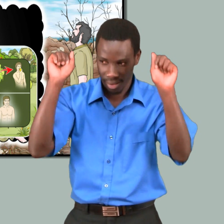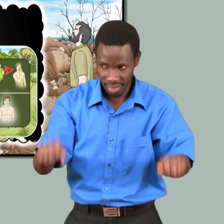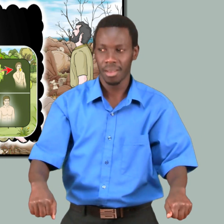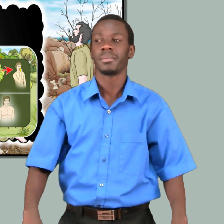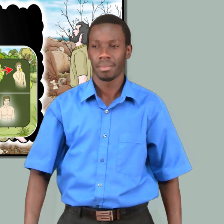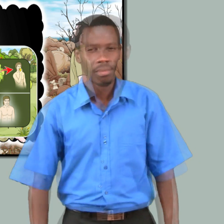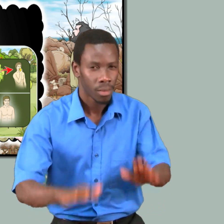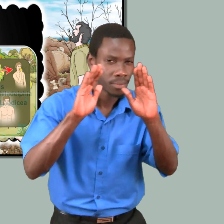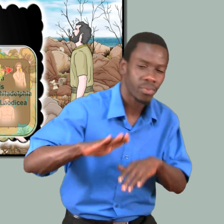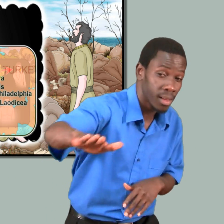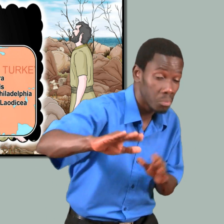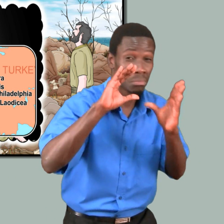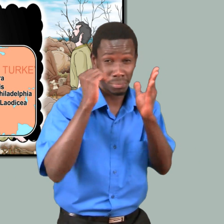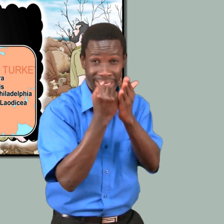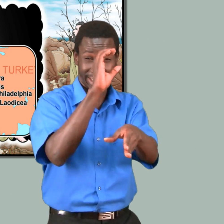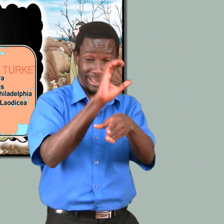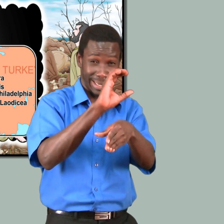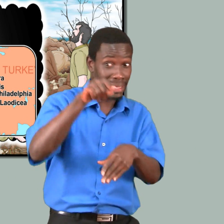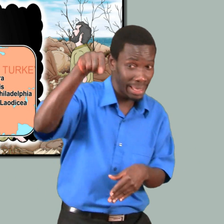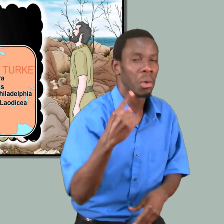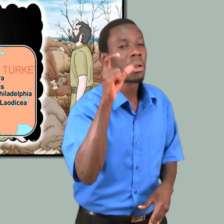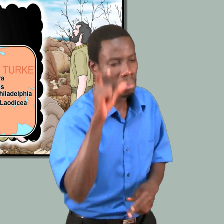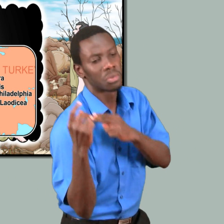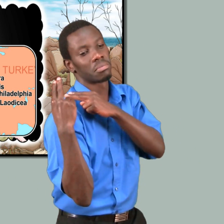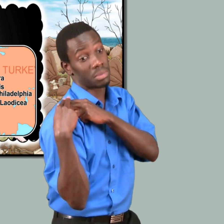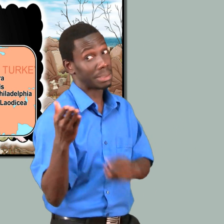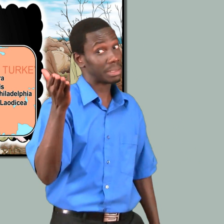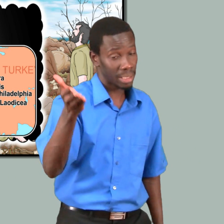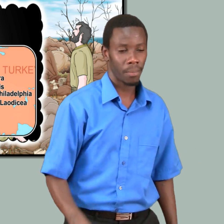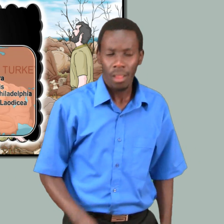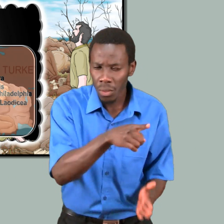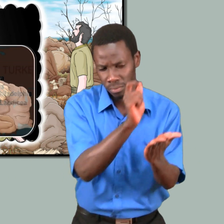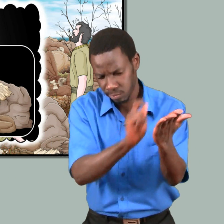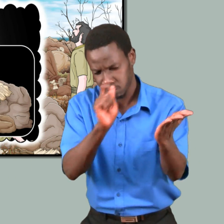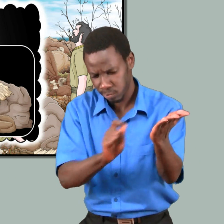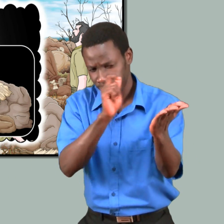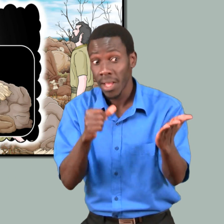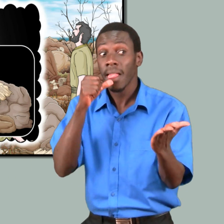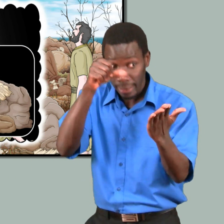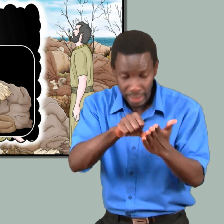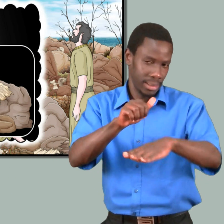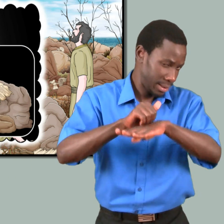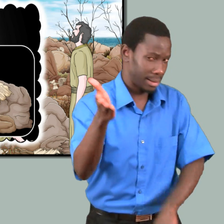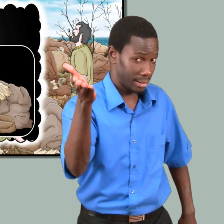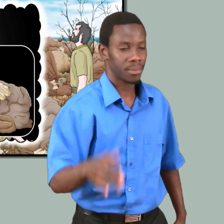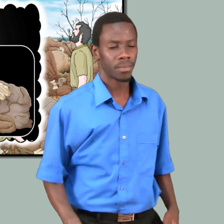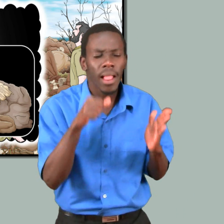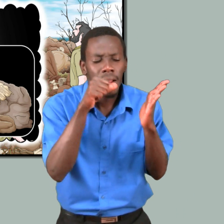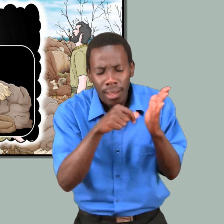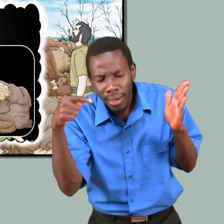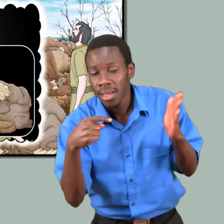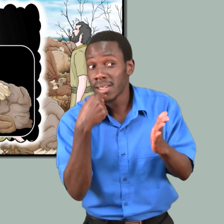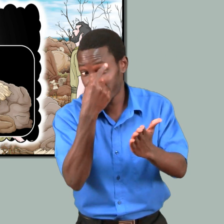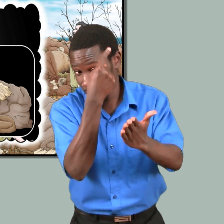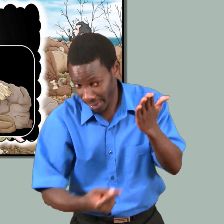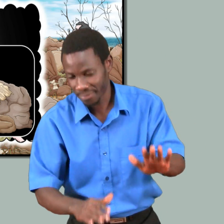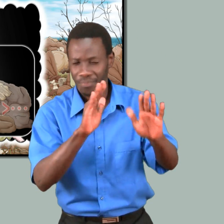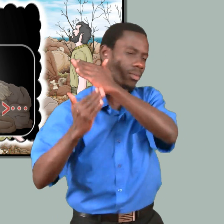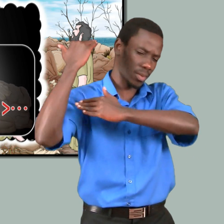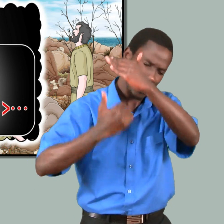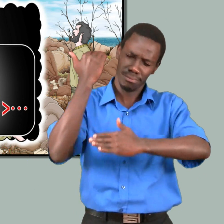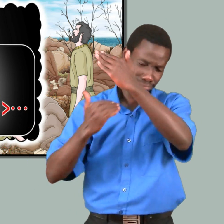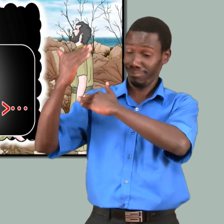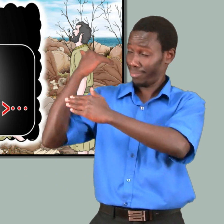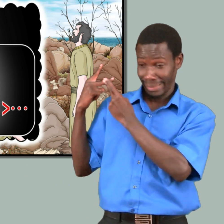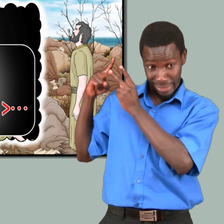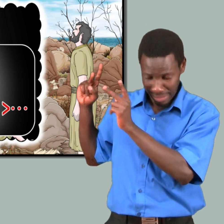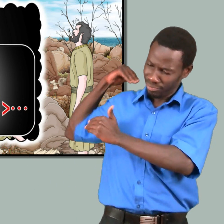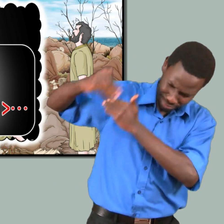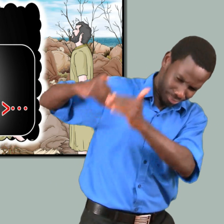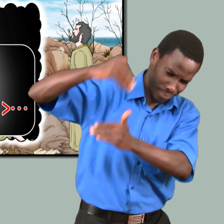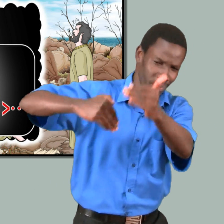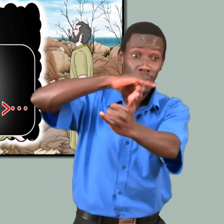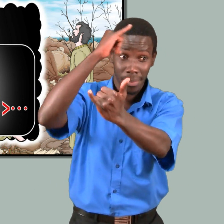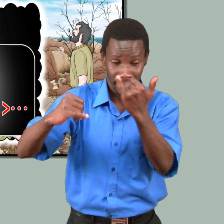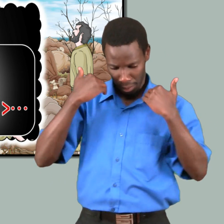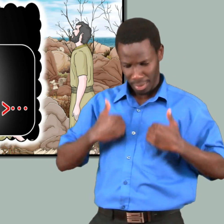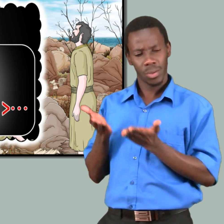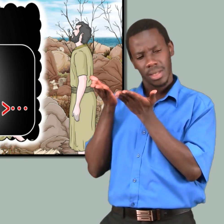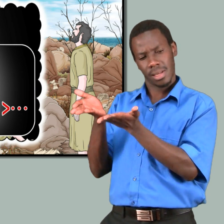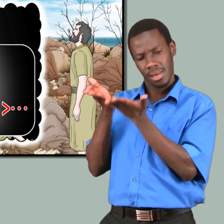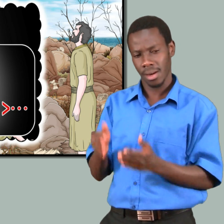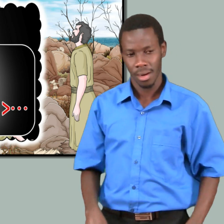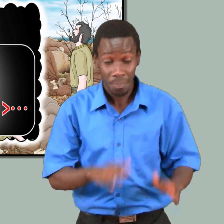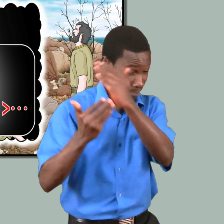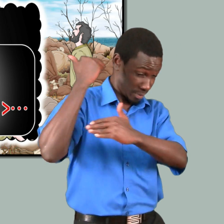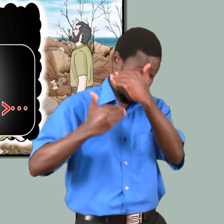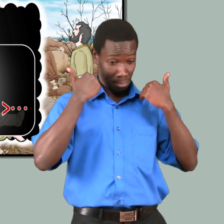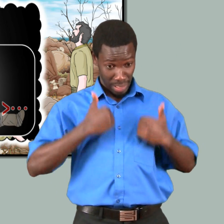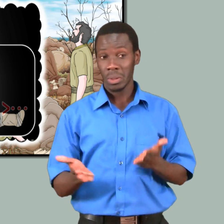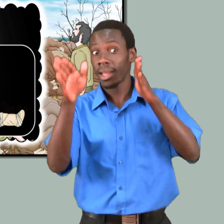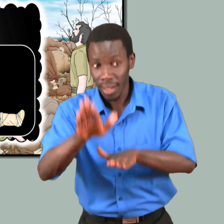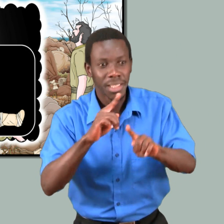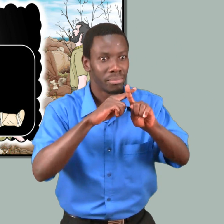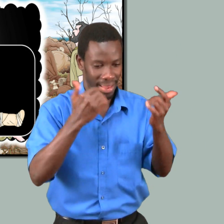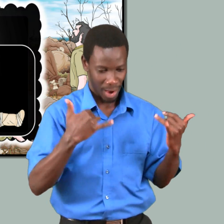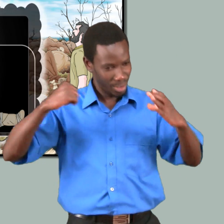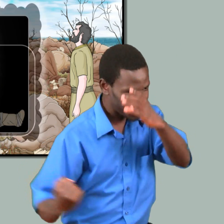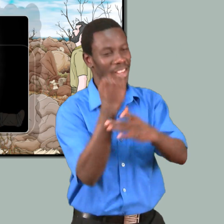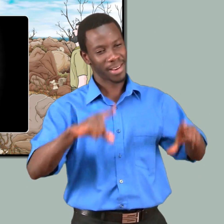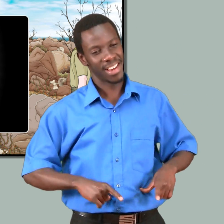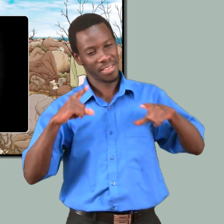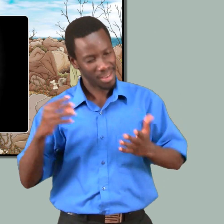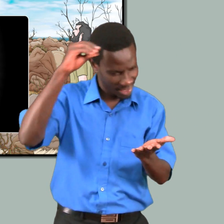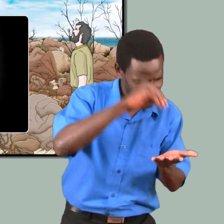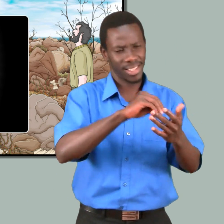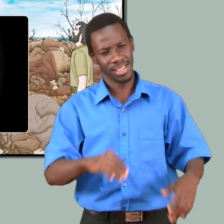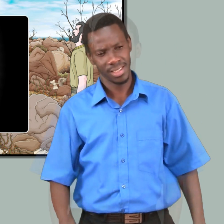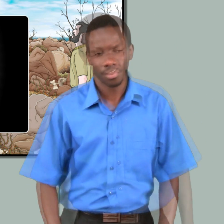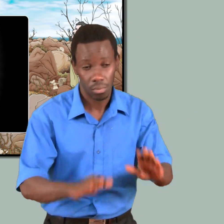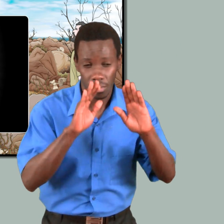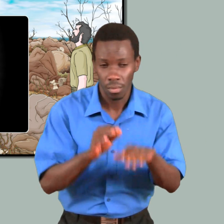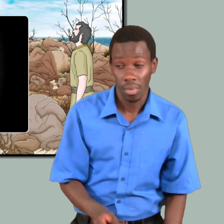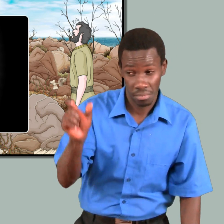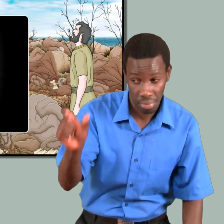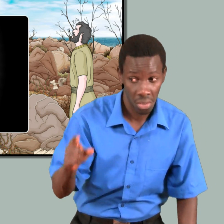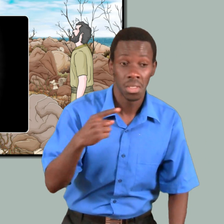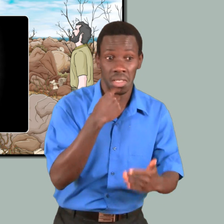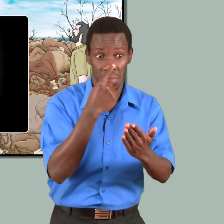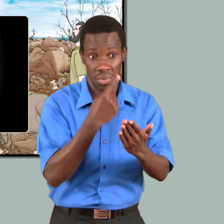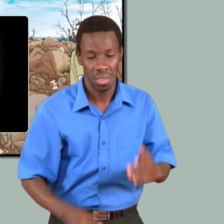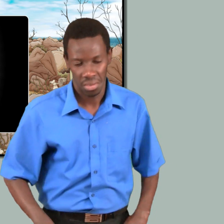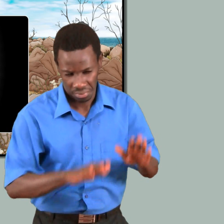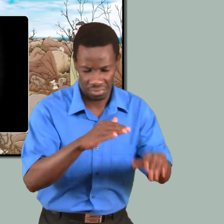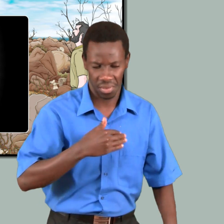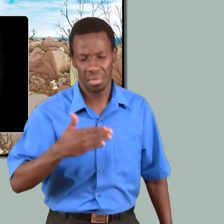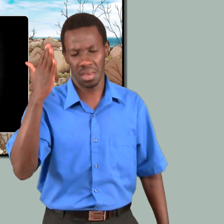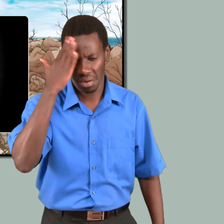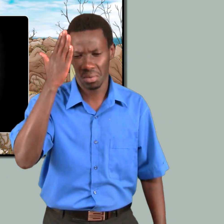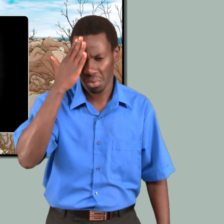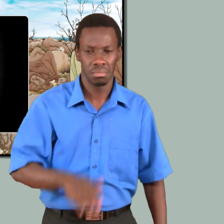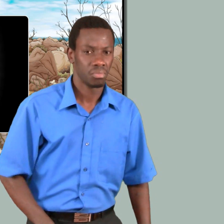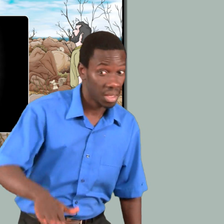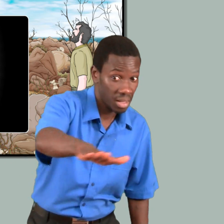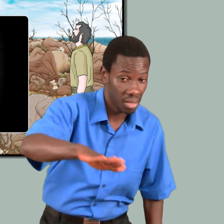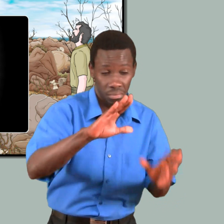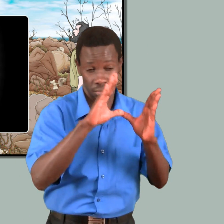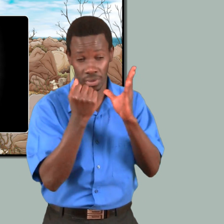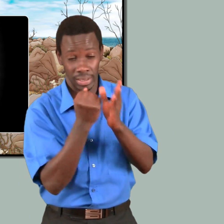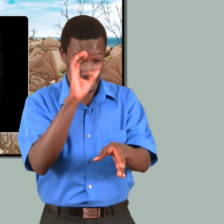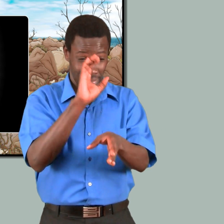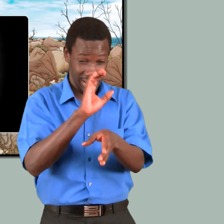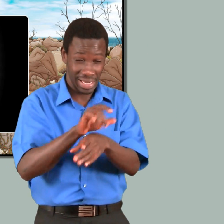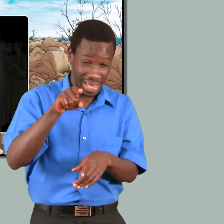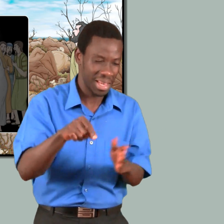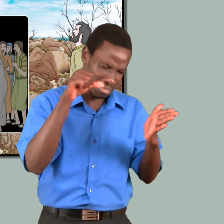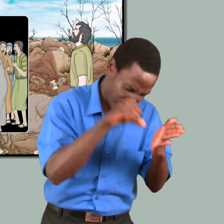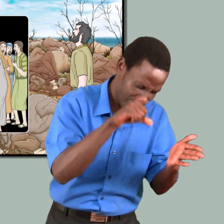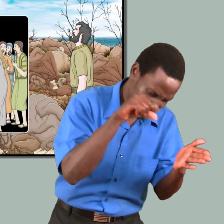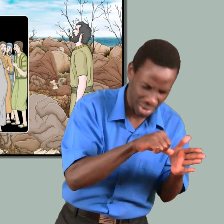To the angel of the church in Smyrna write: These are the words of the First and the Last, who died and returned to life.